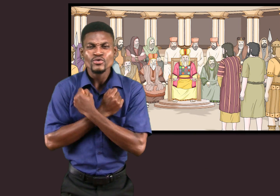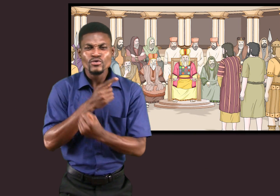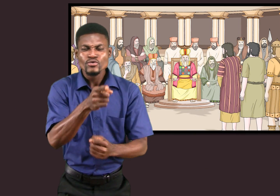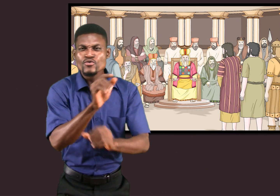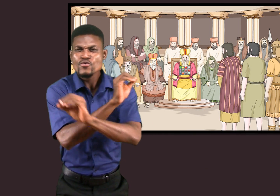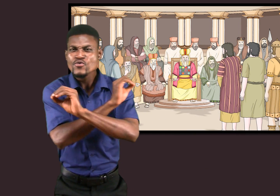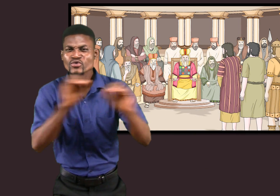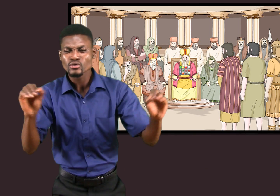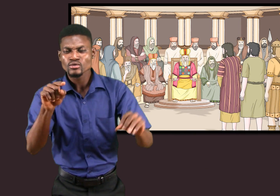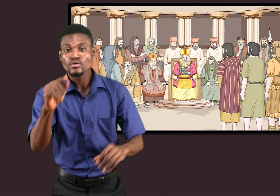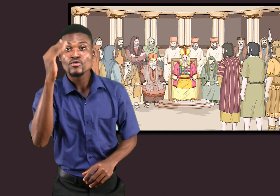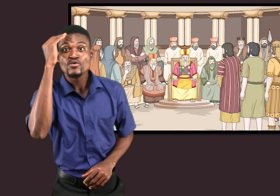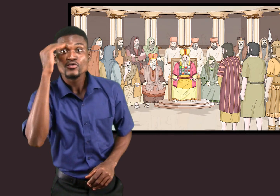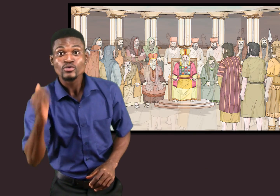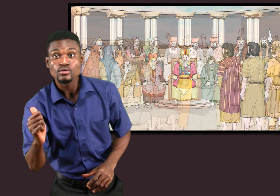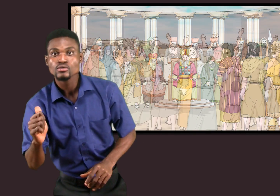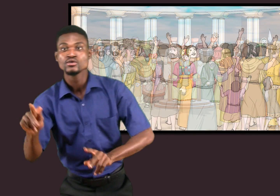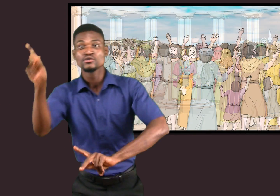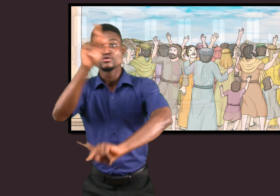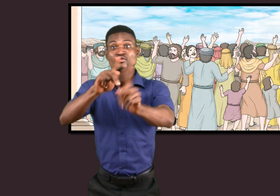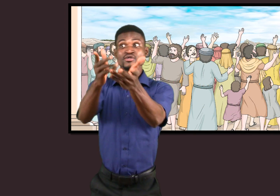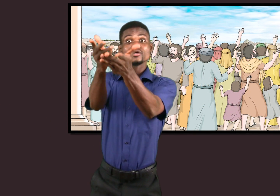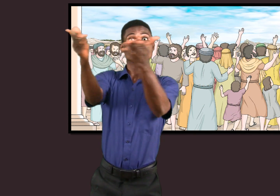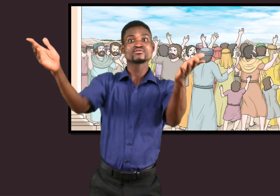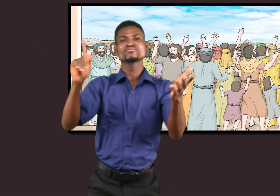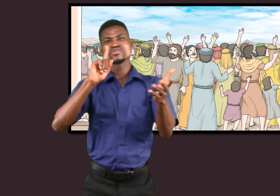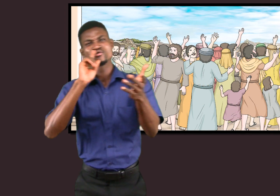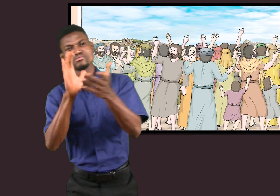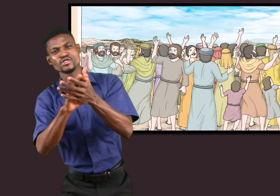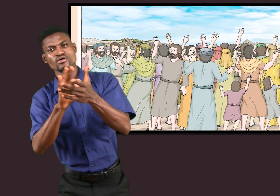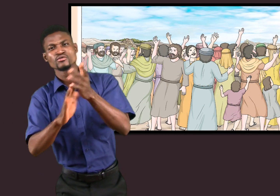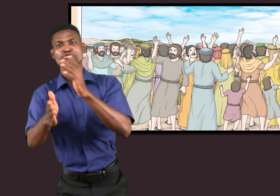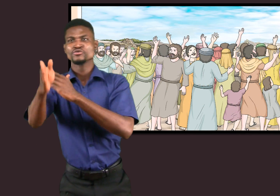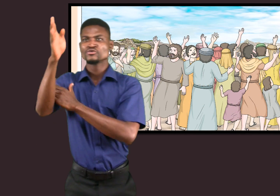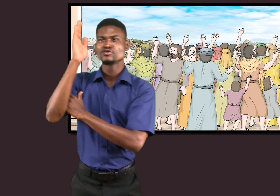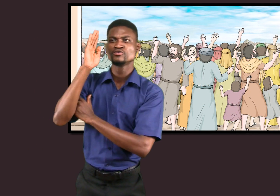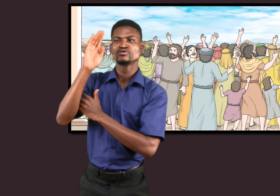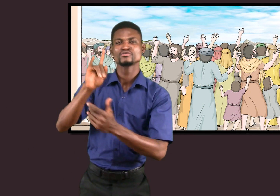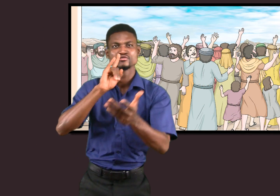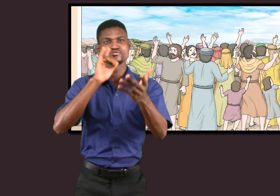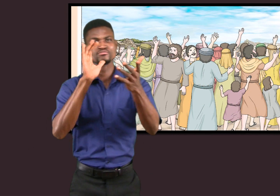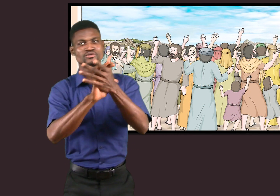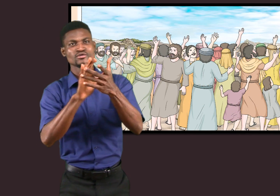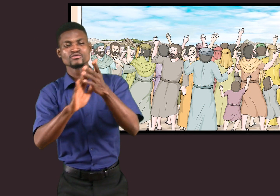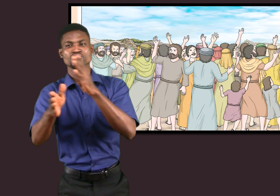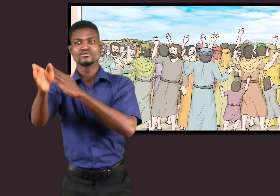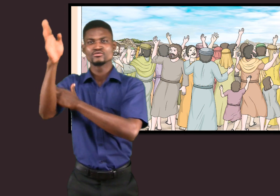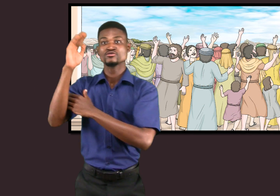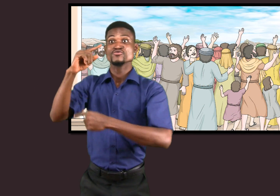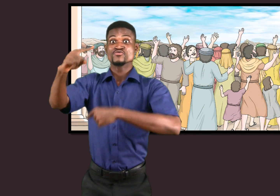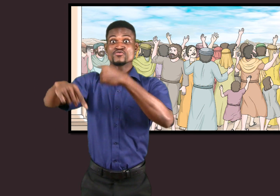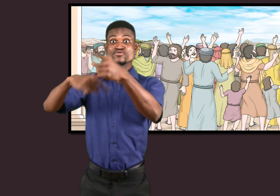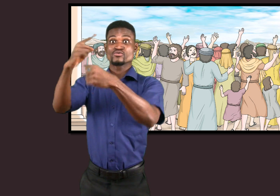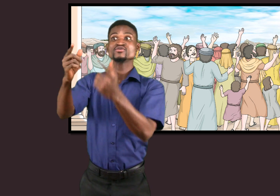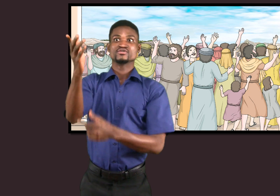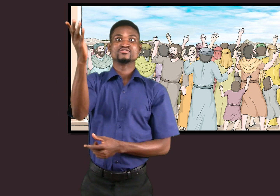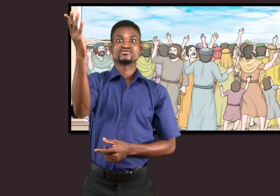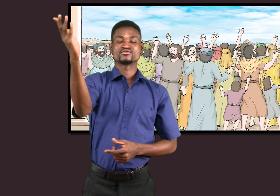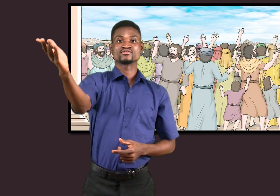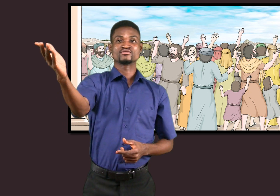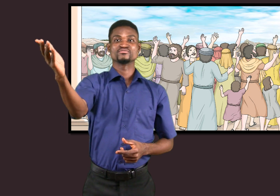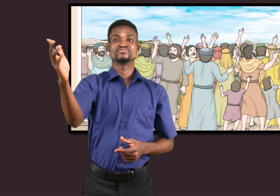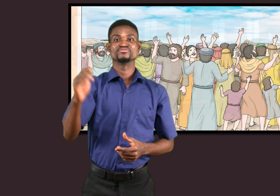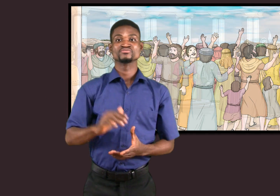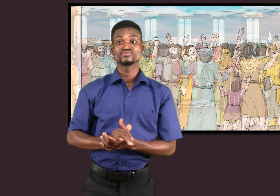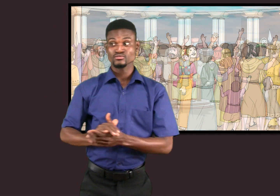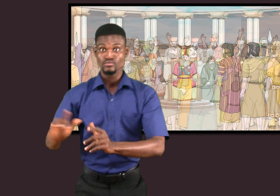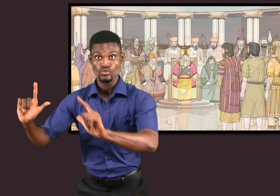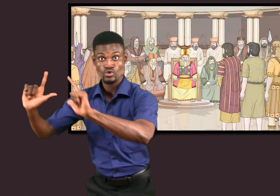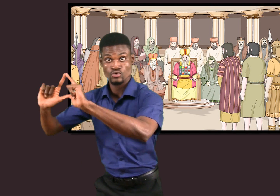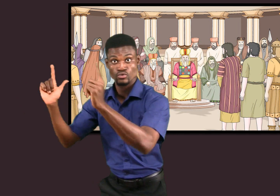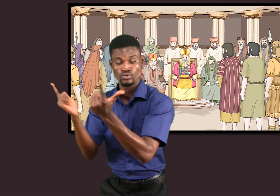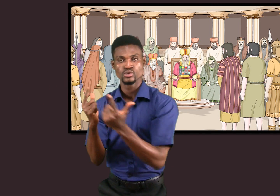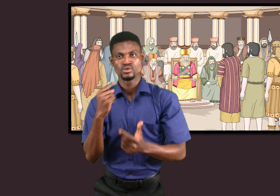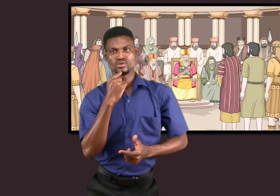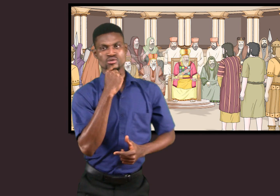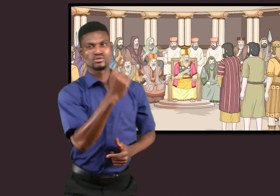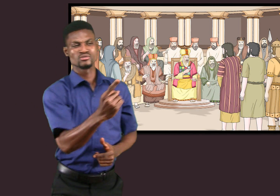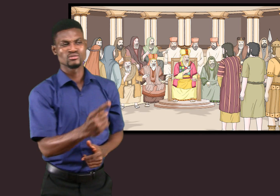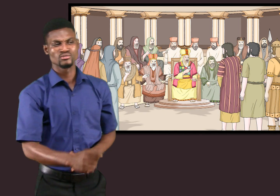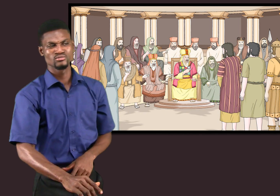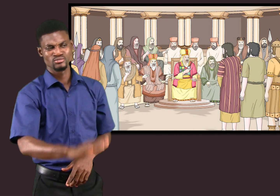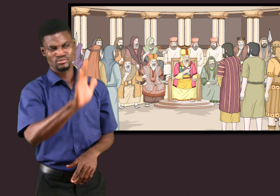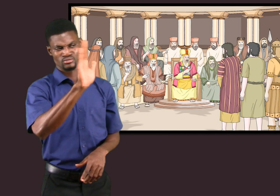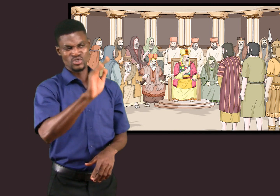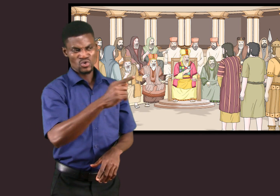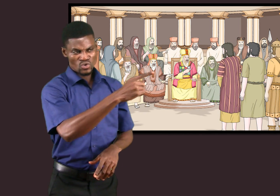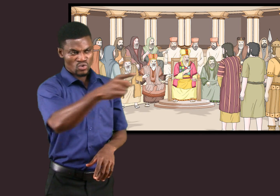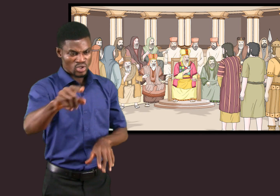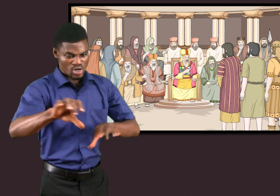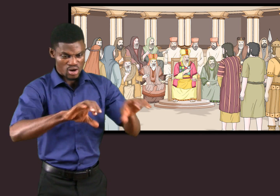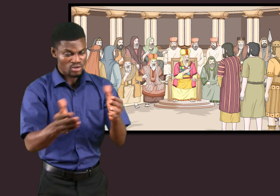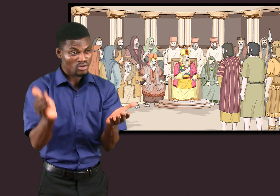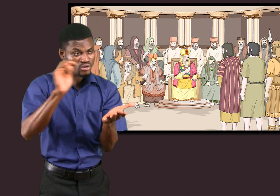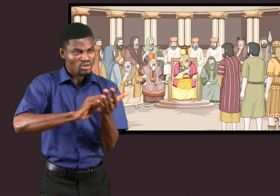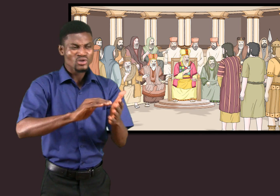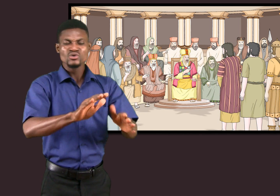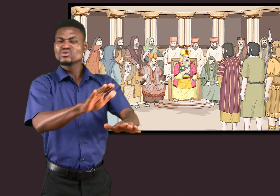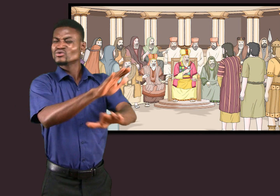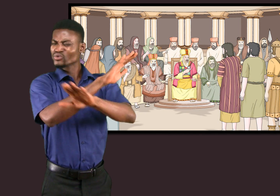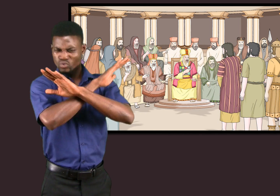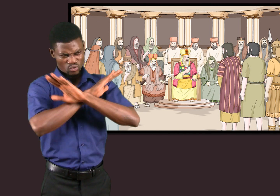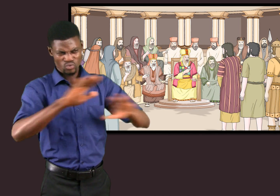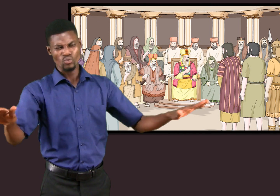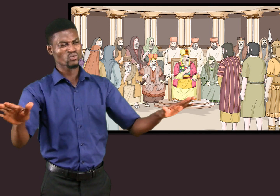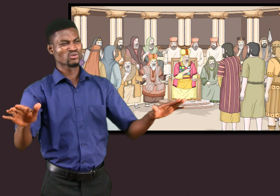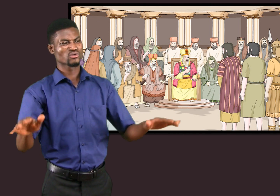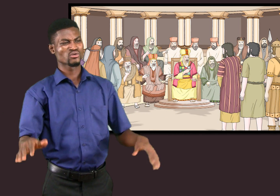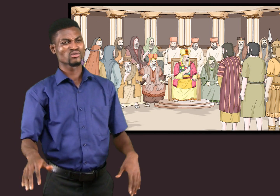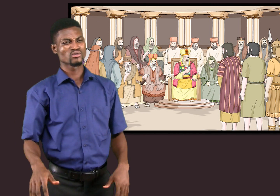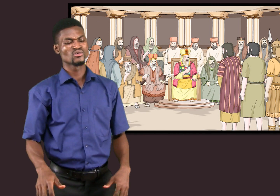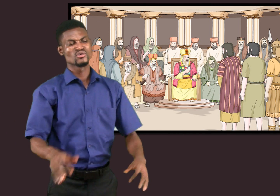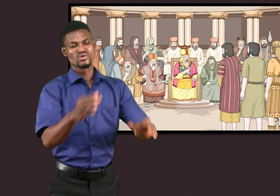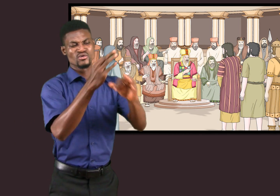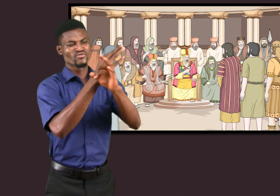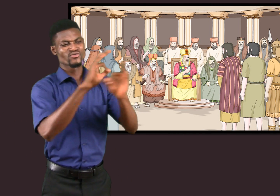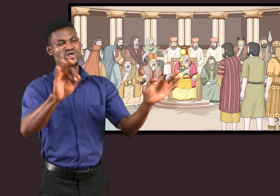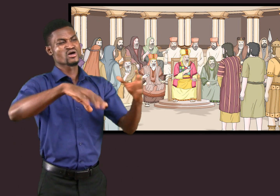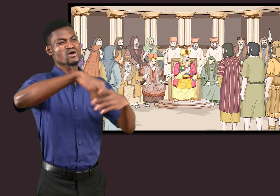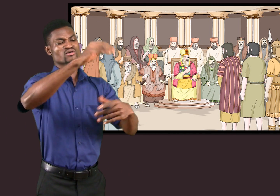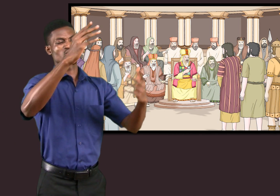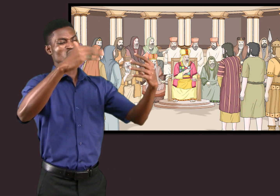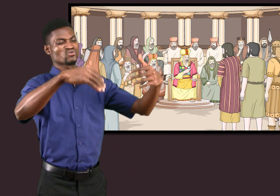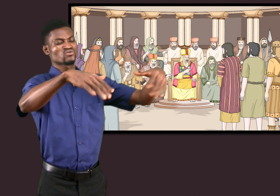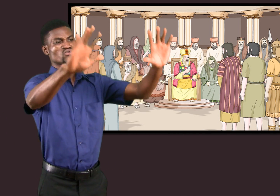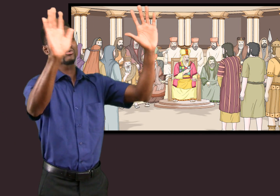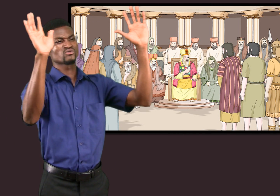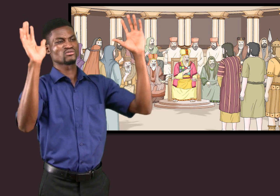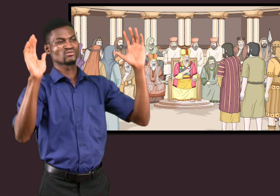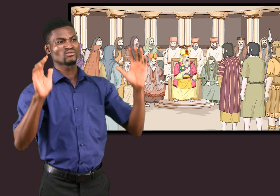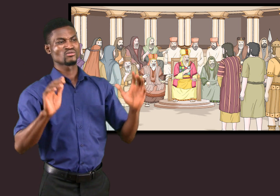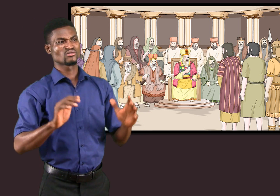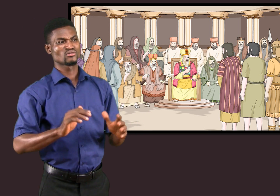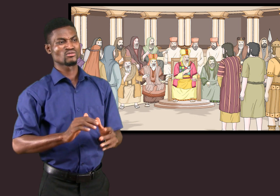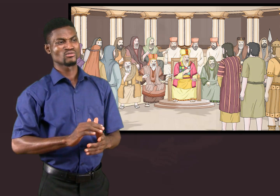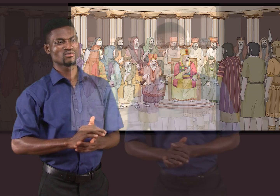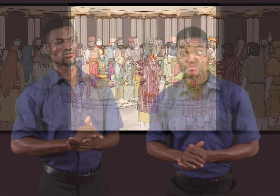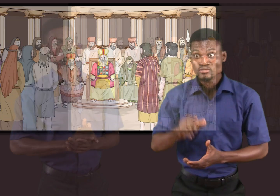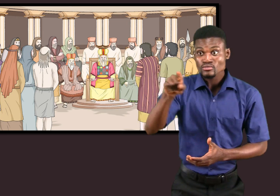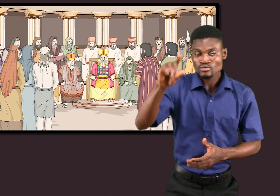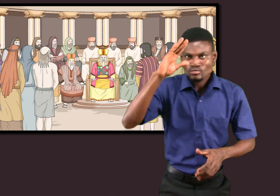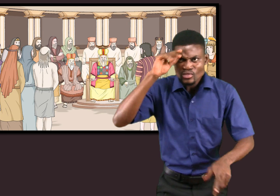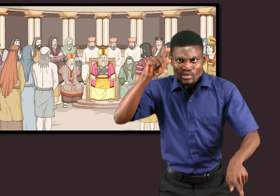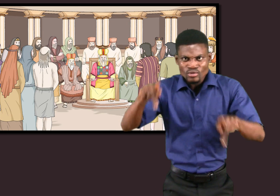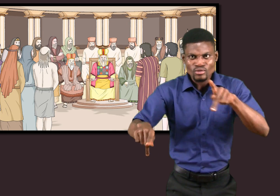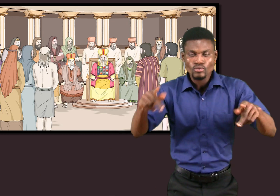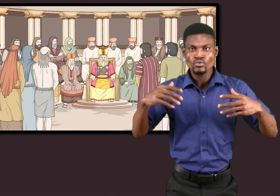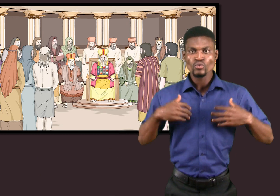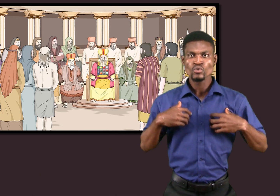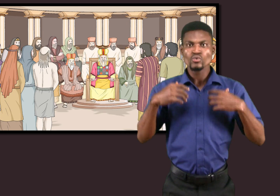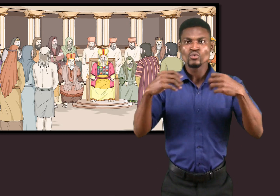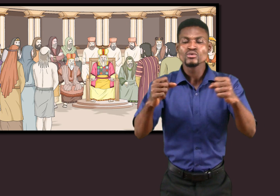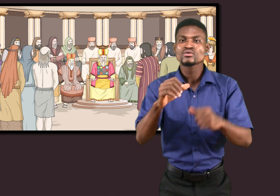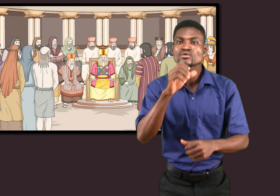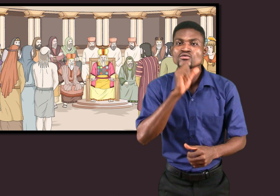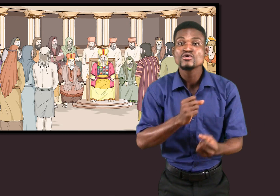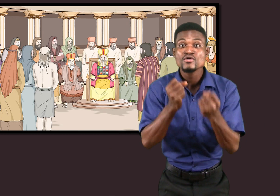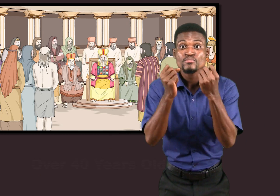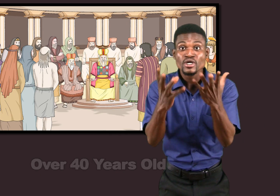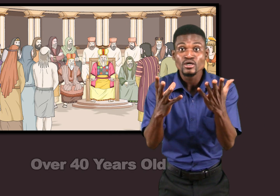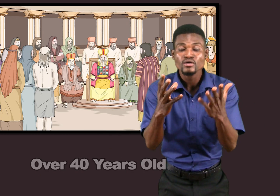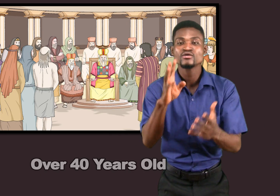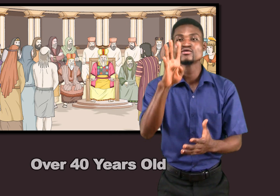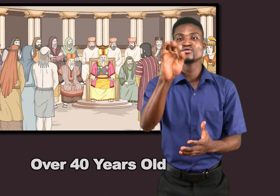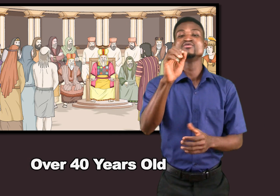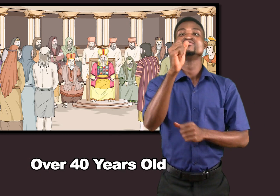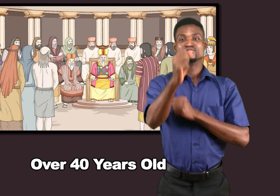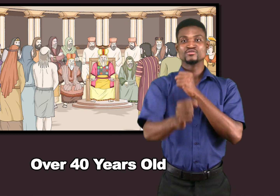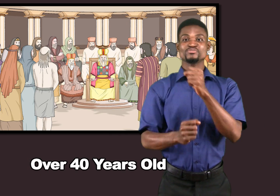They could not find a way to punish them, because all the people were glorifying God for what had happened.